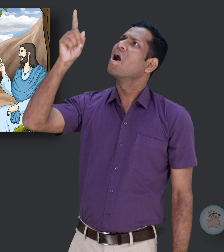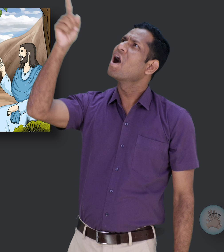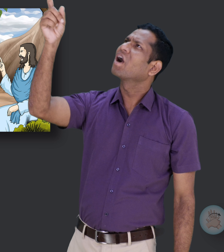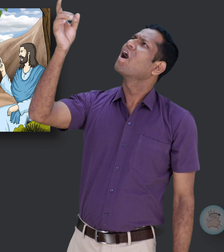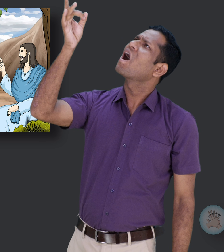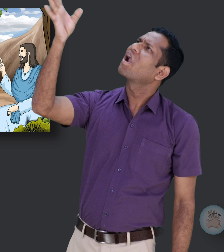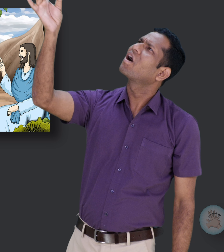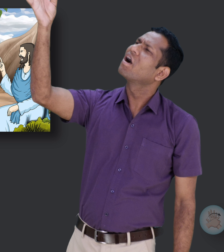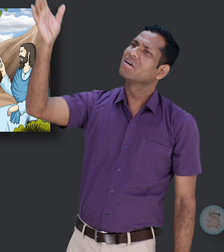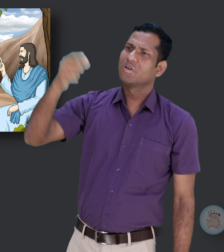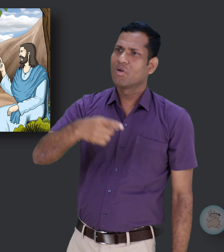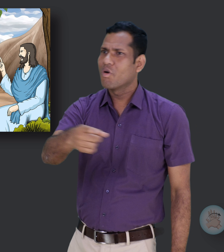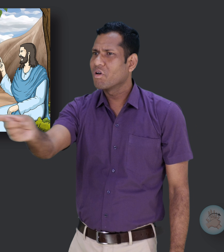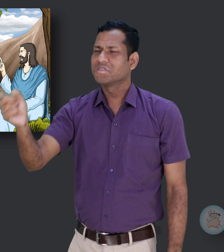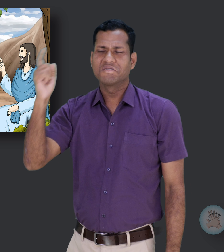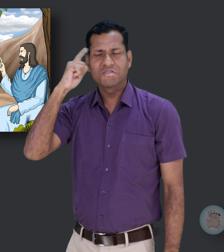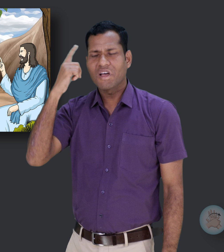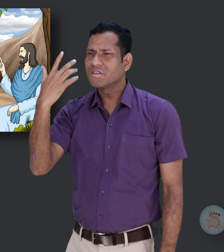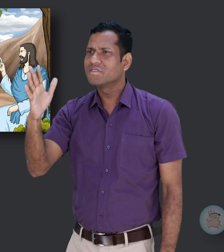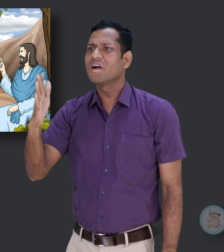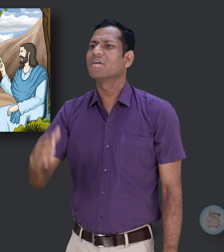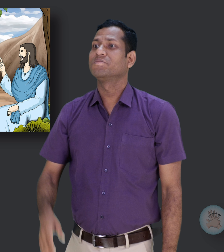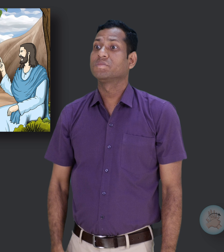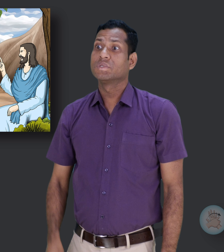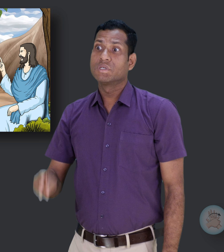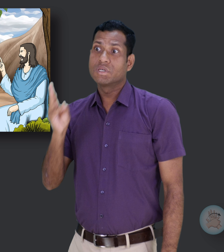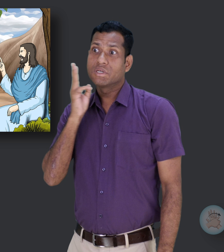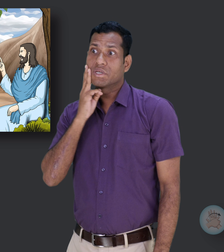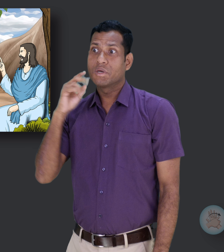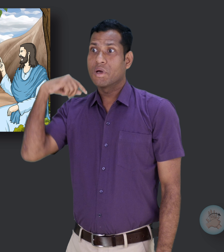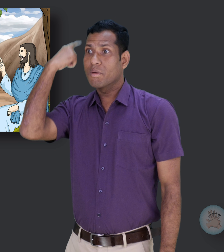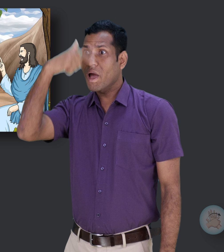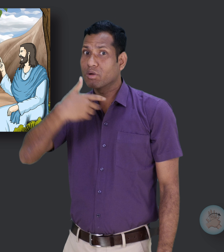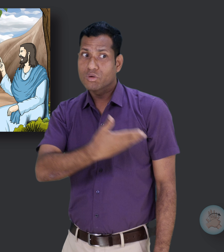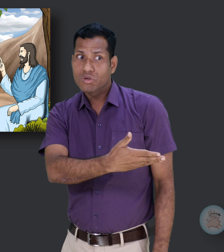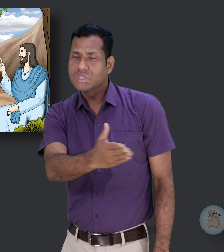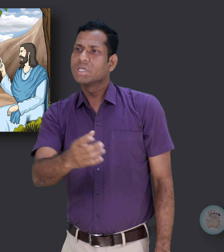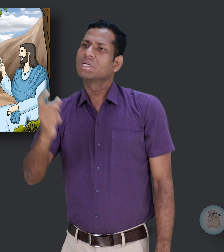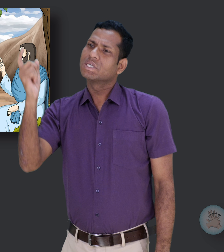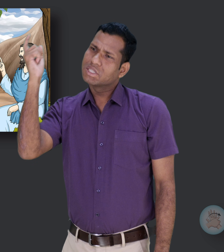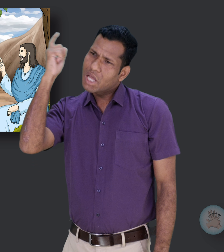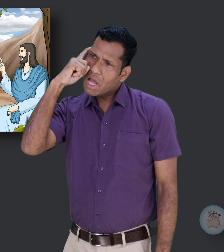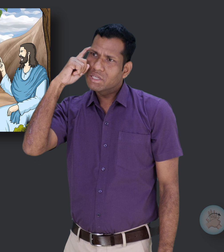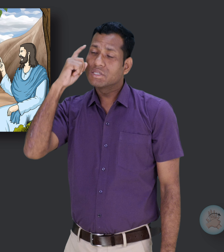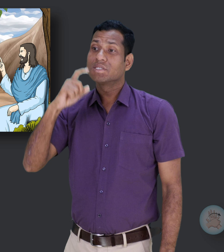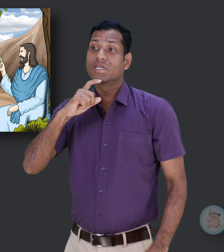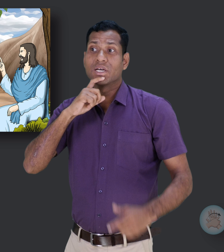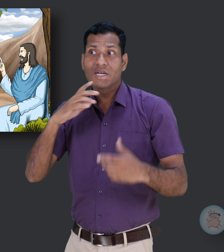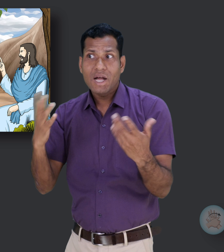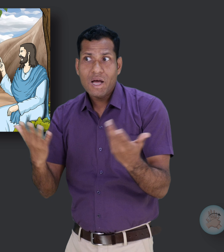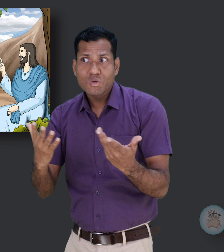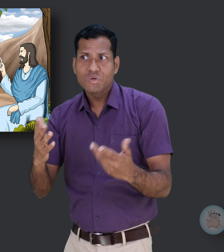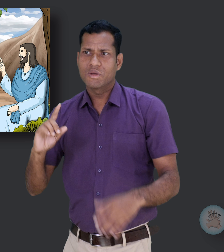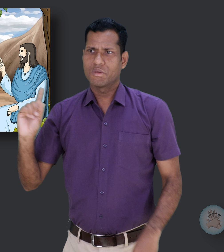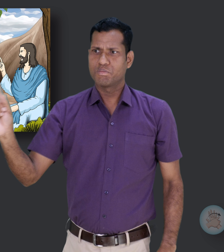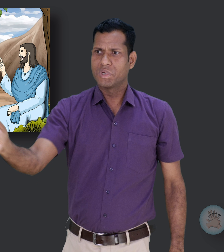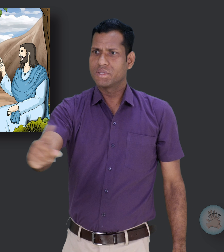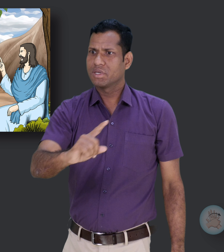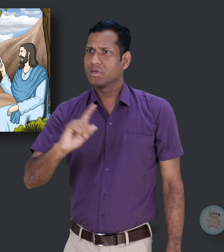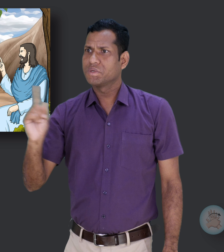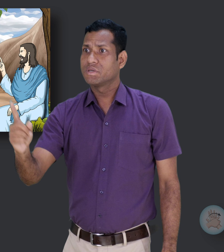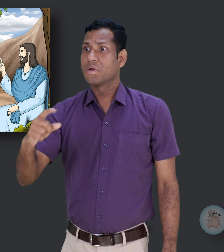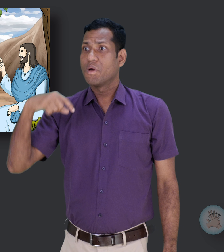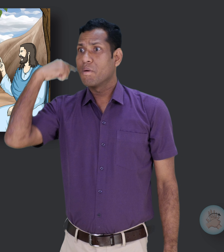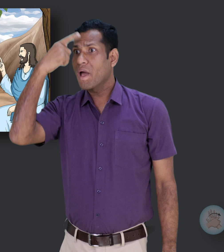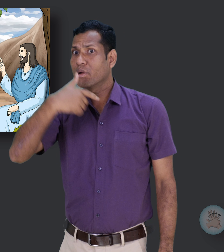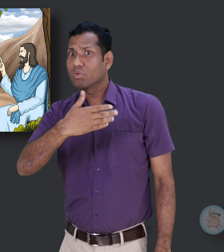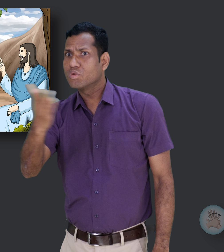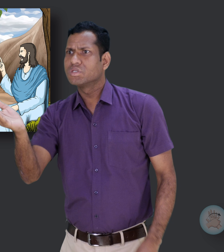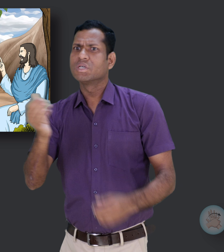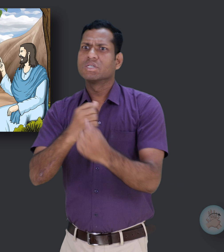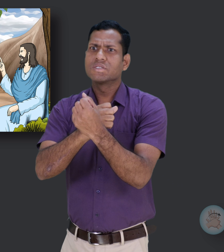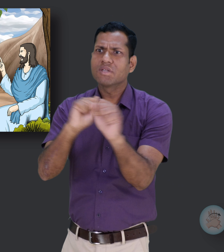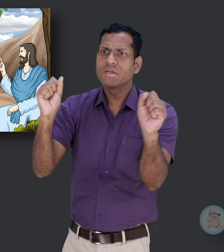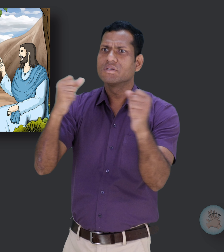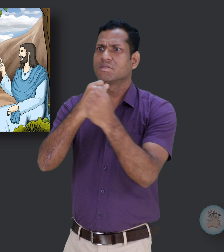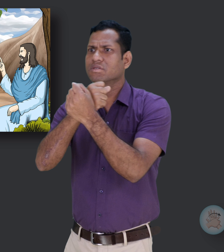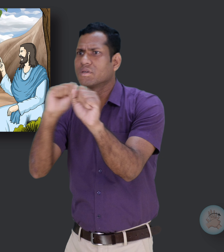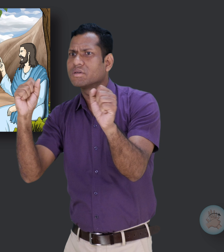You worship what you do not know;